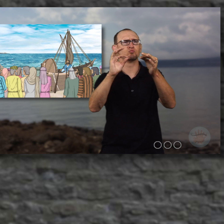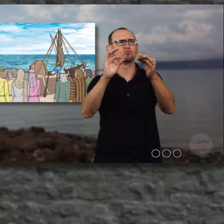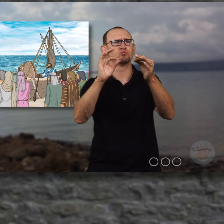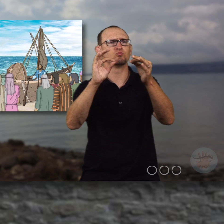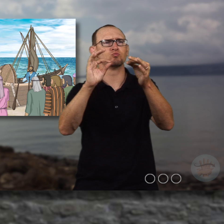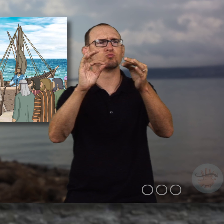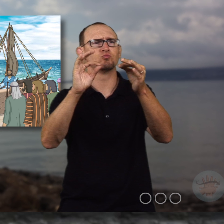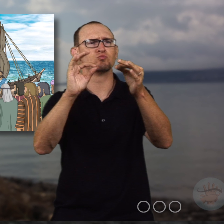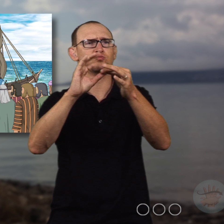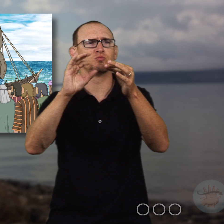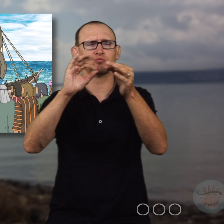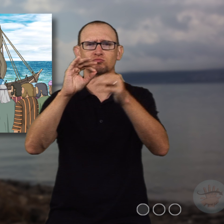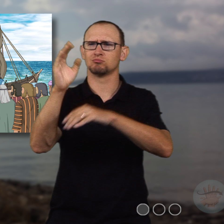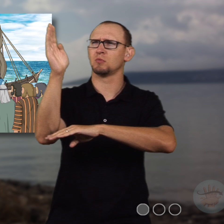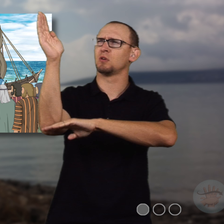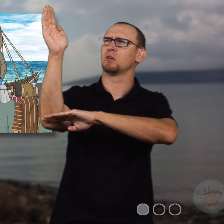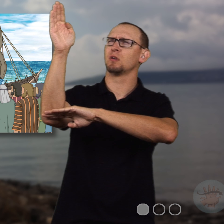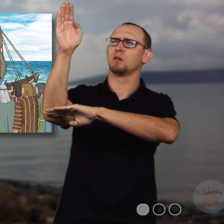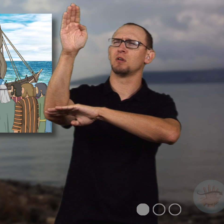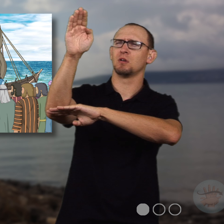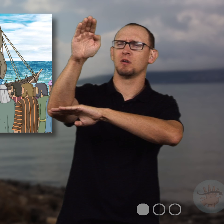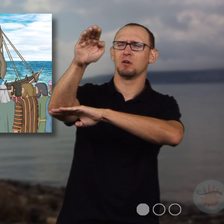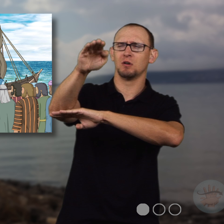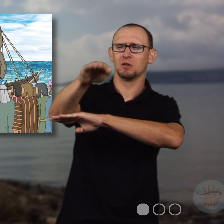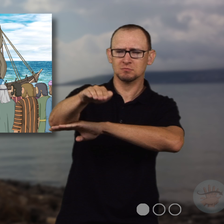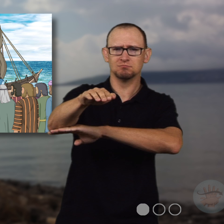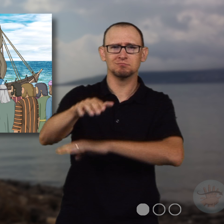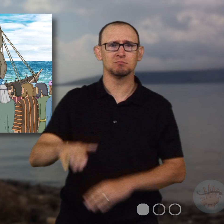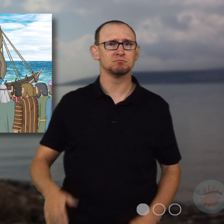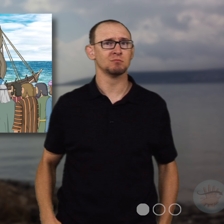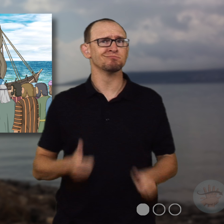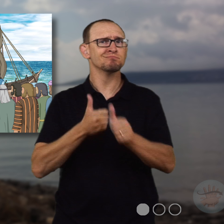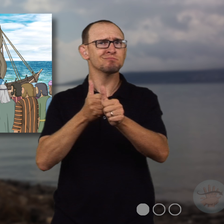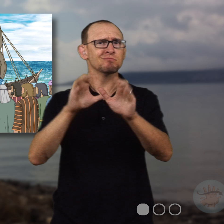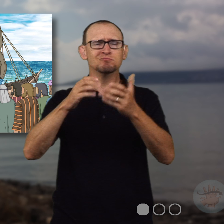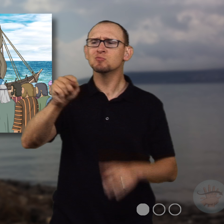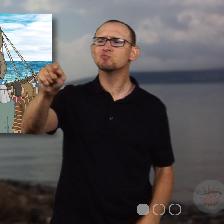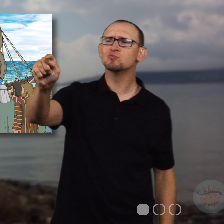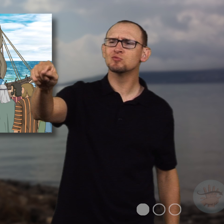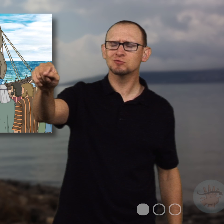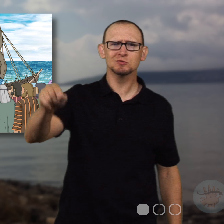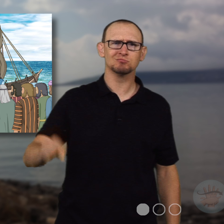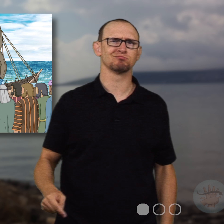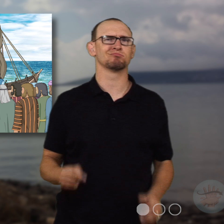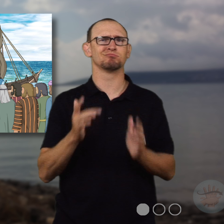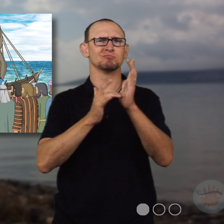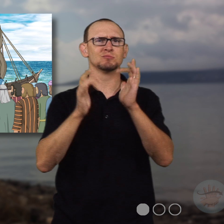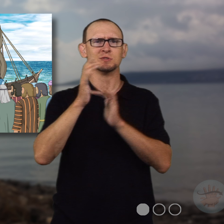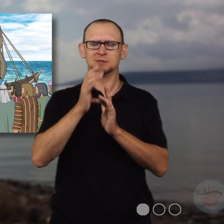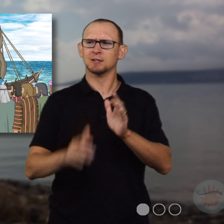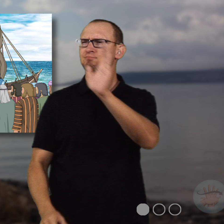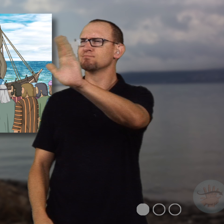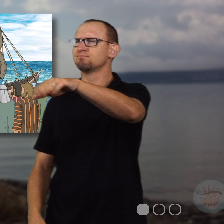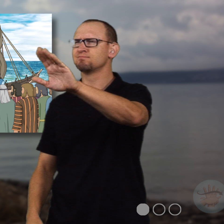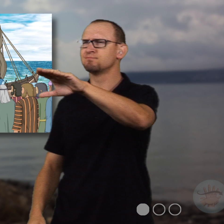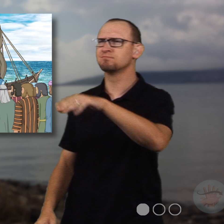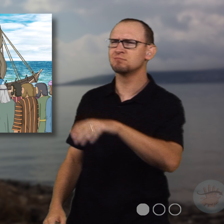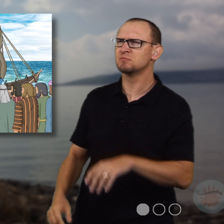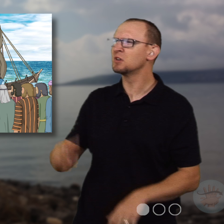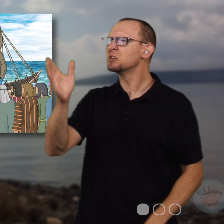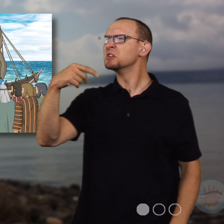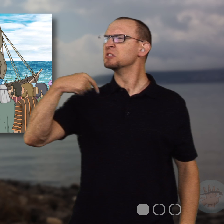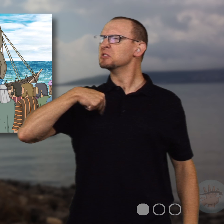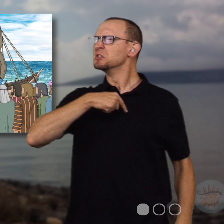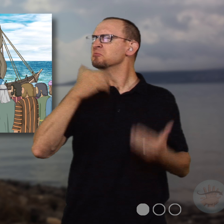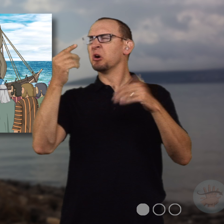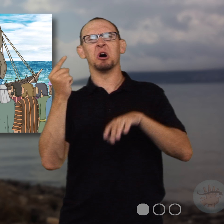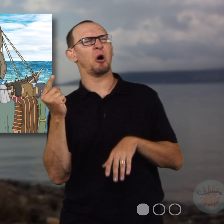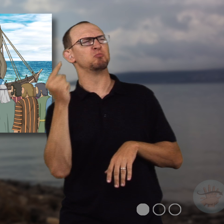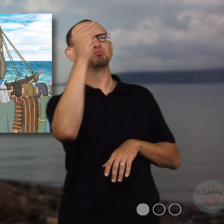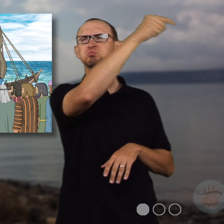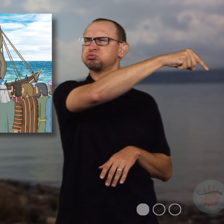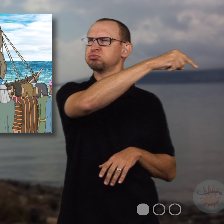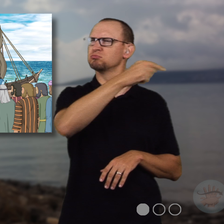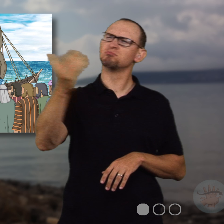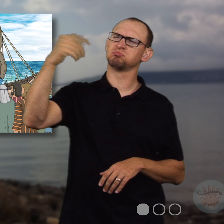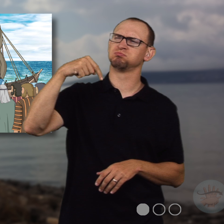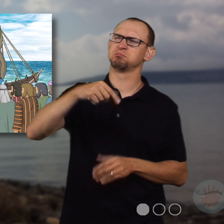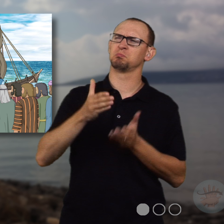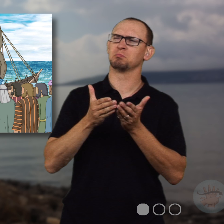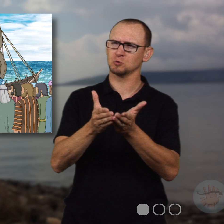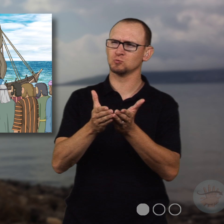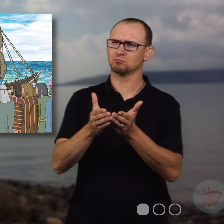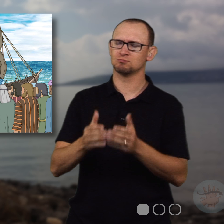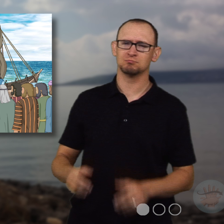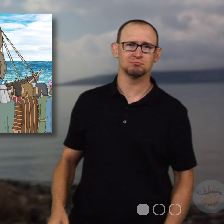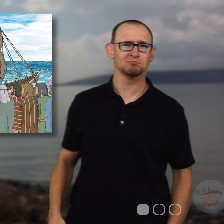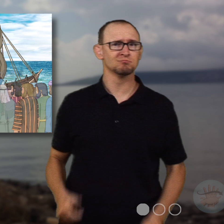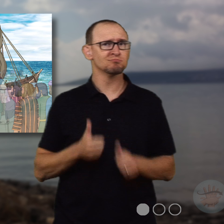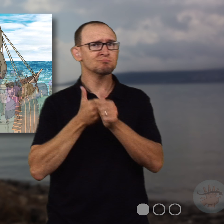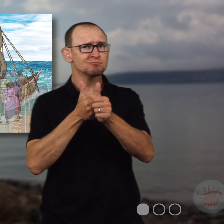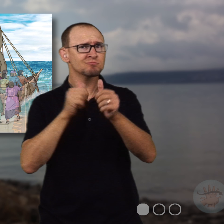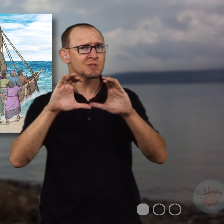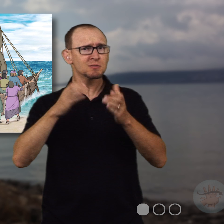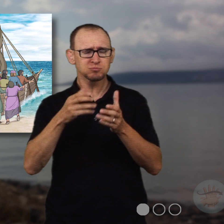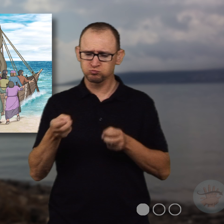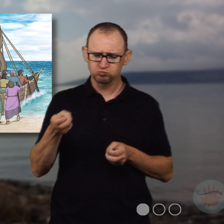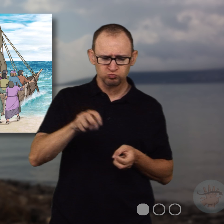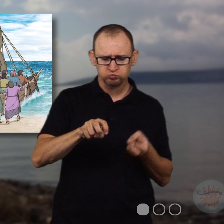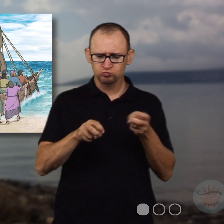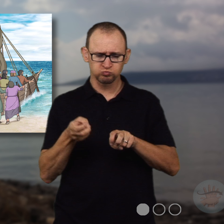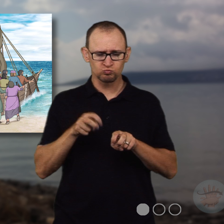When that evening came, He said to His disciples, “Let us cross to the other side.”